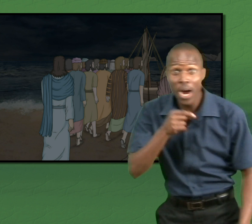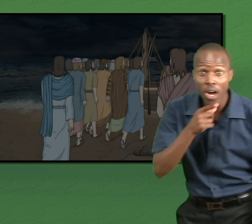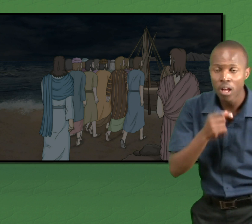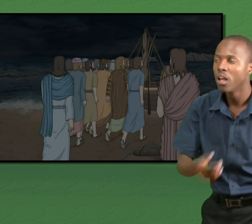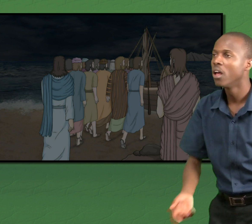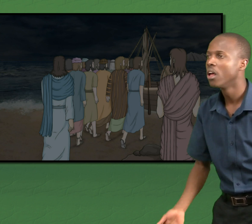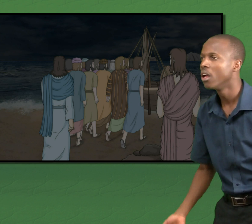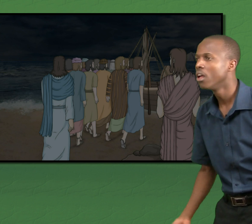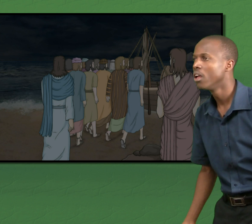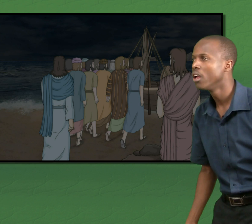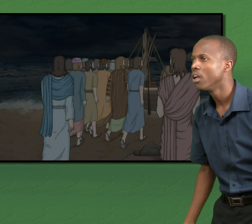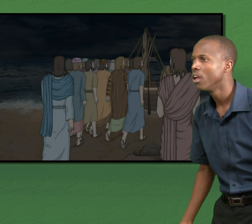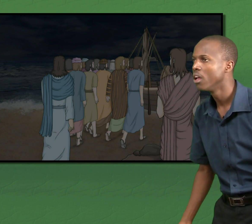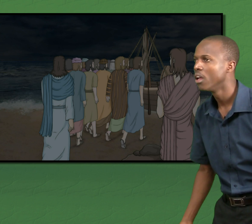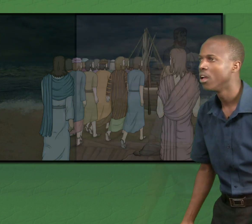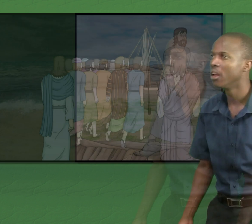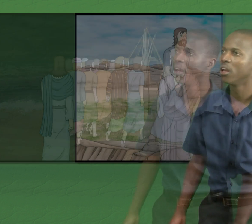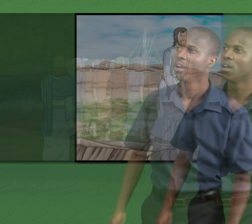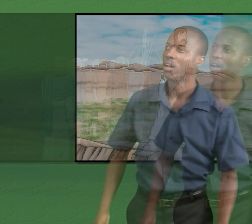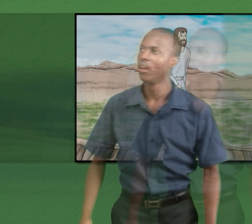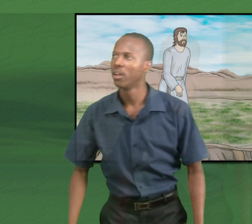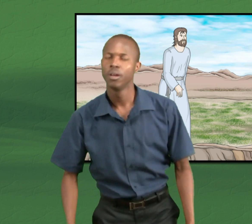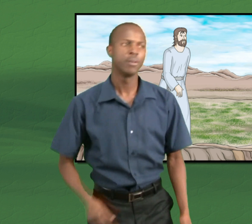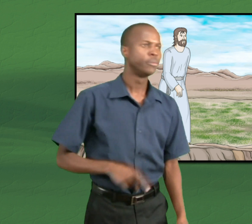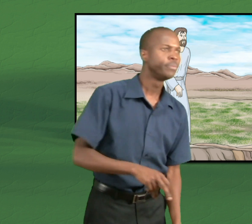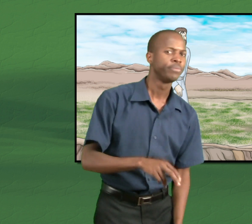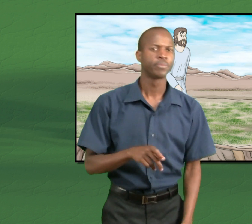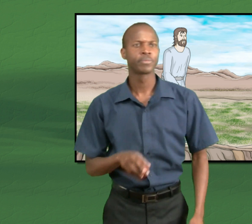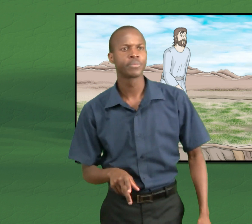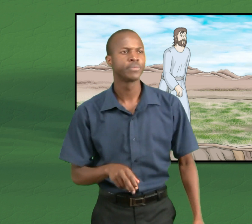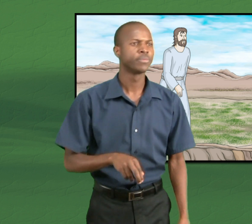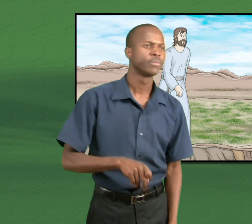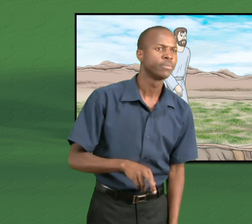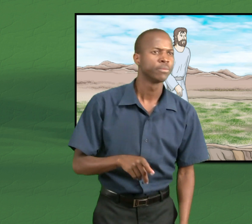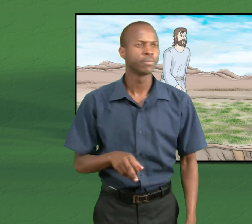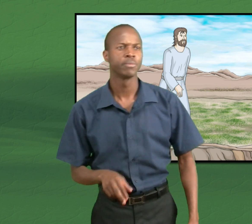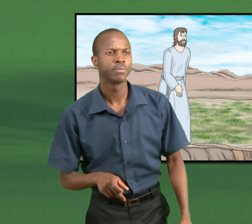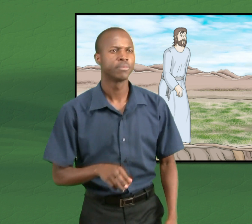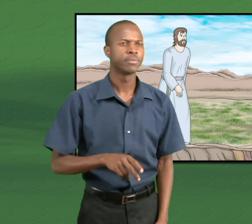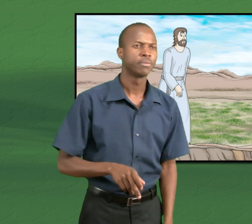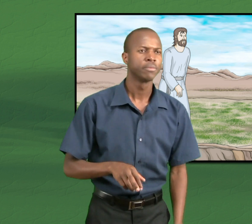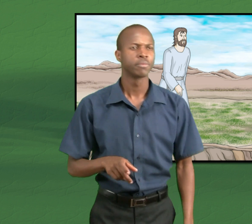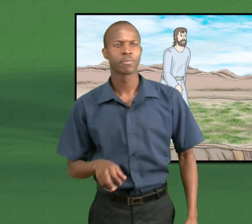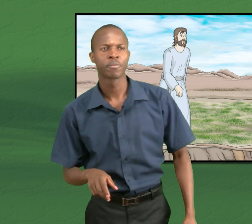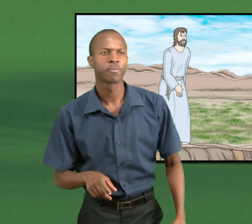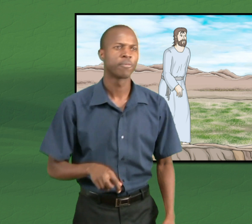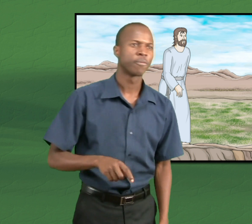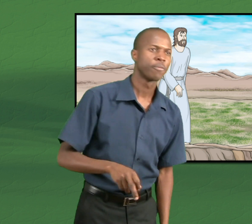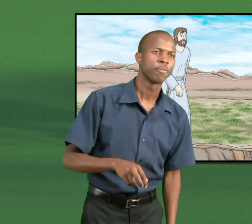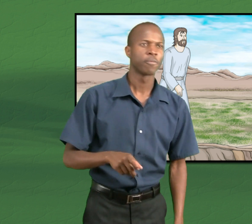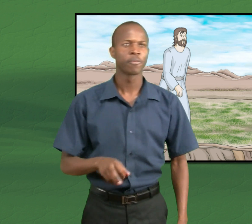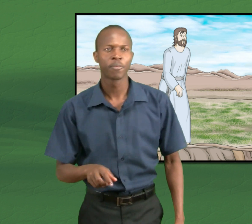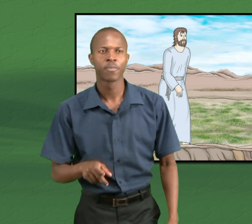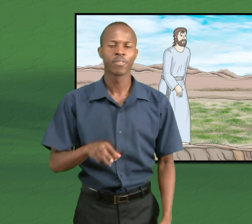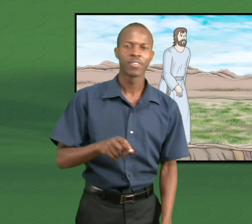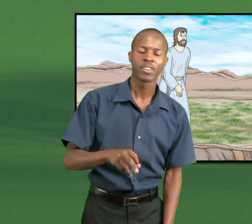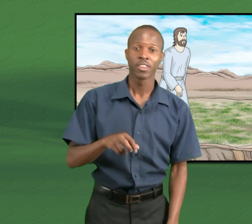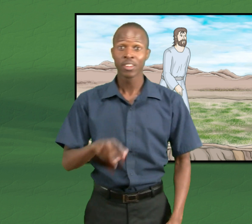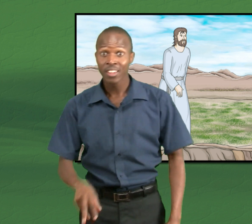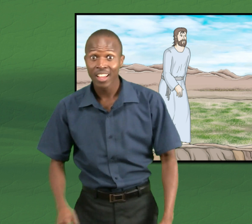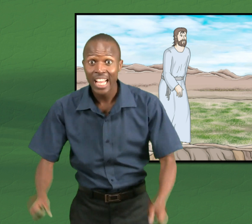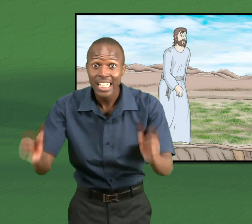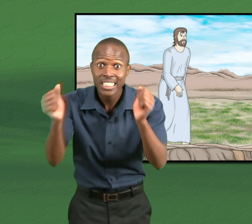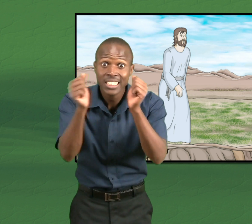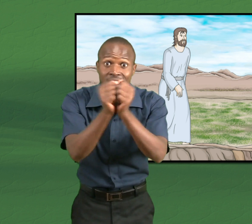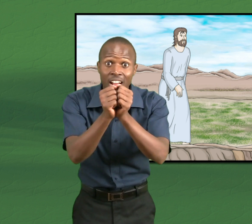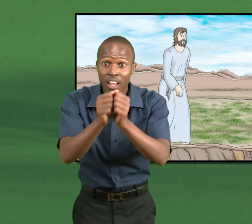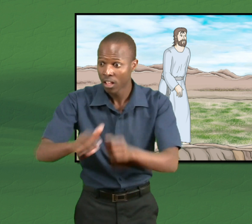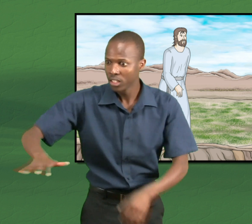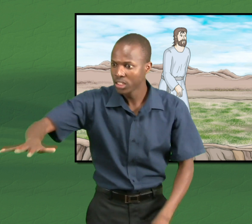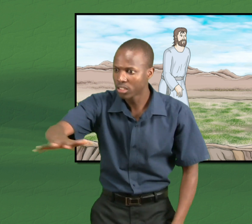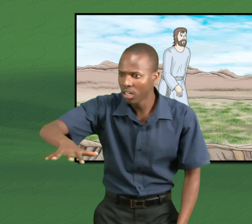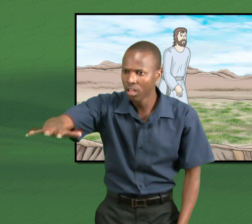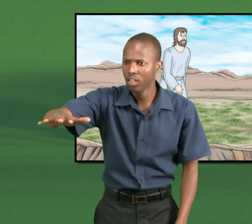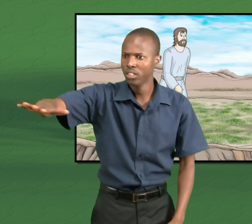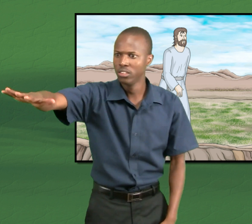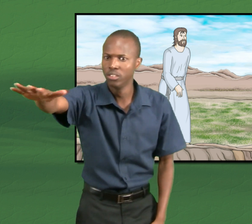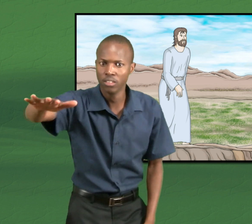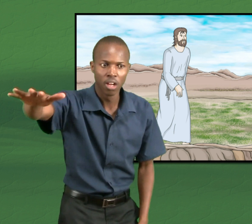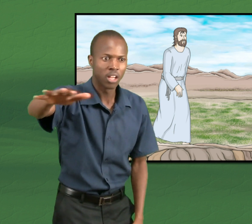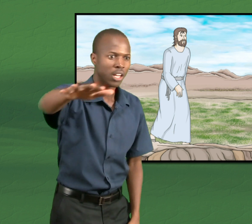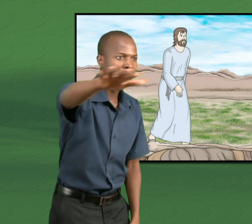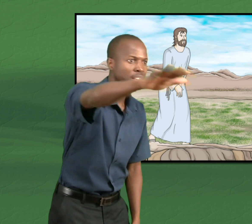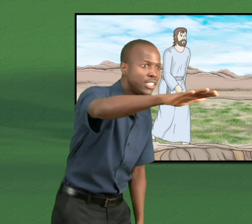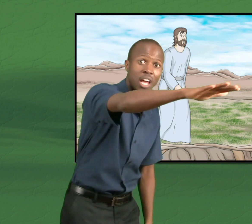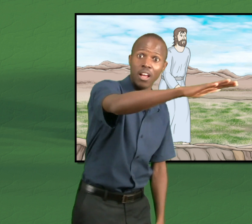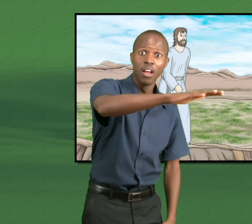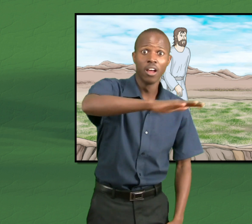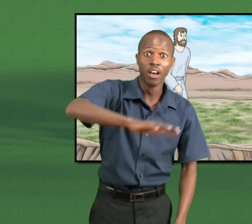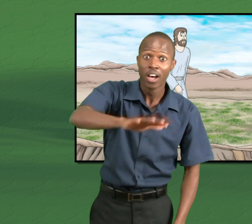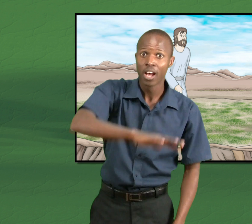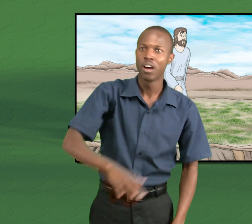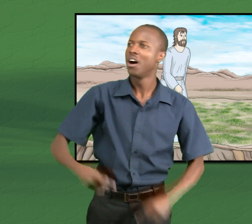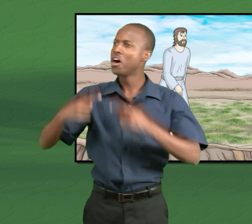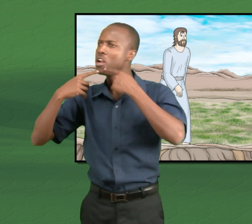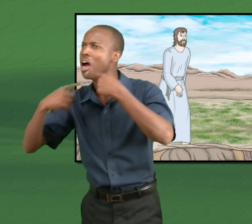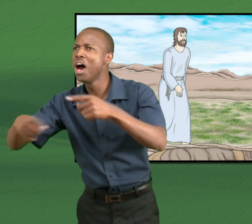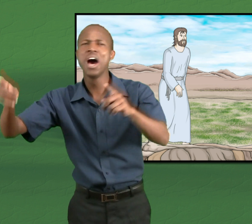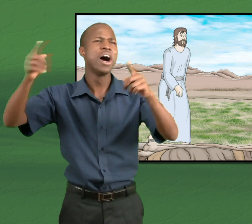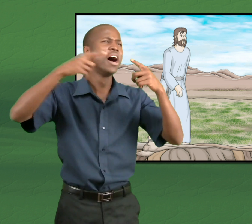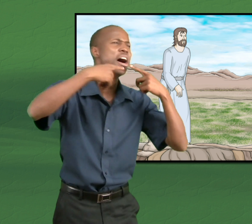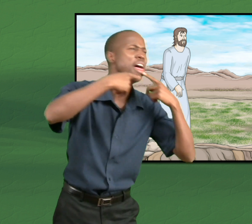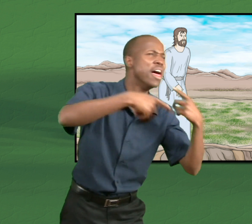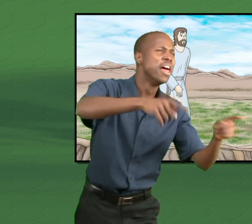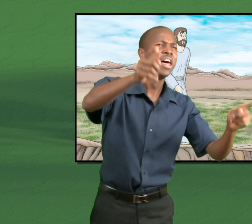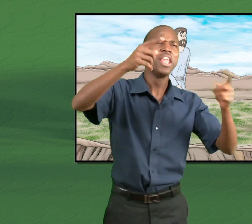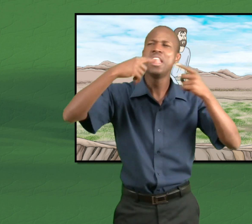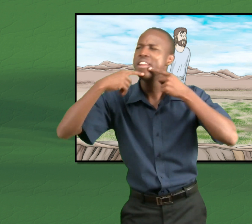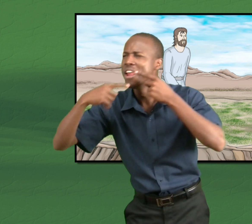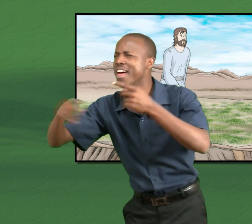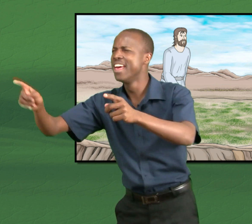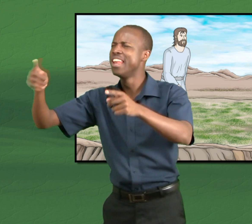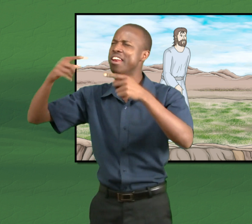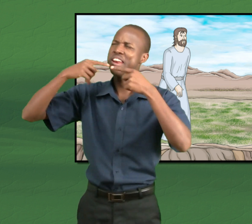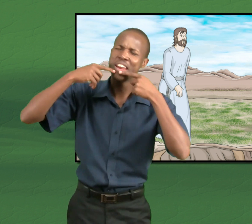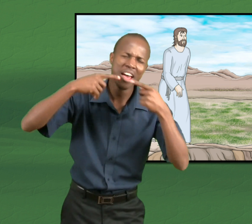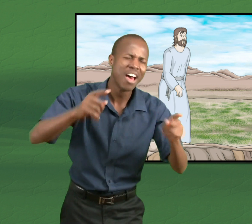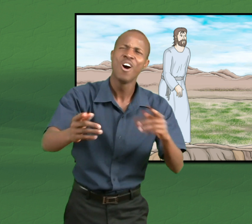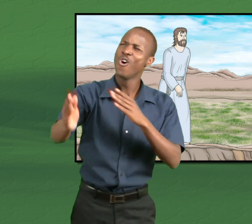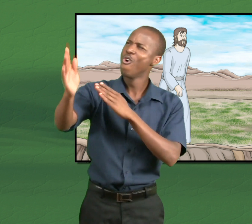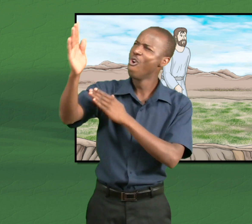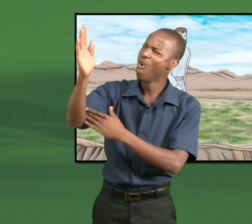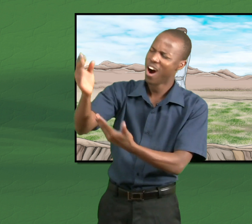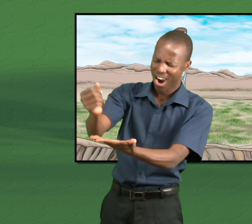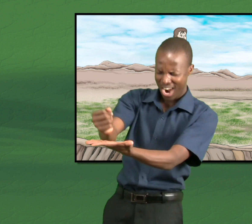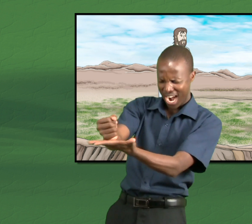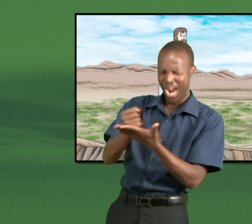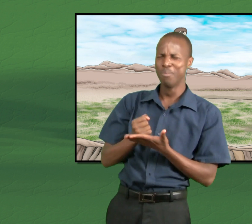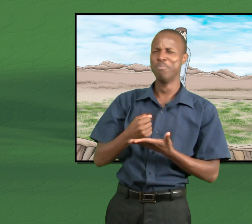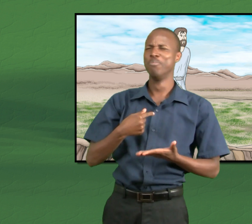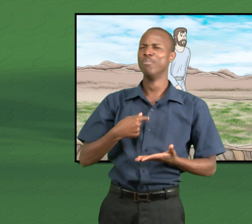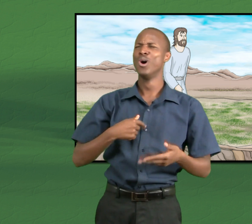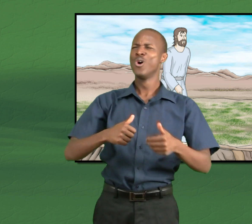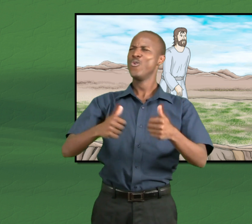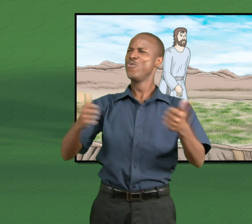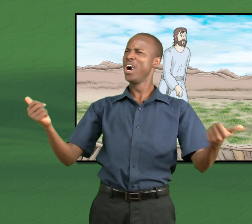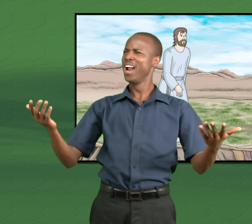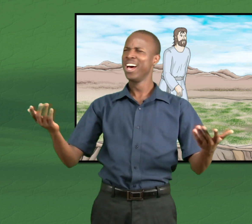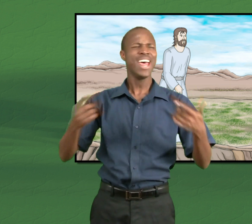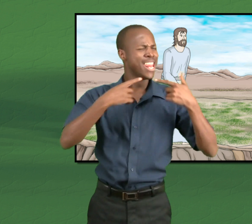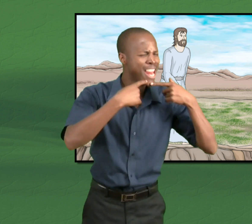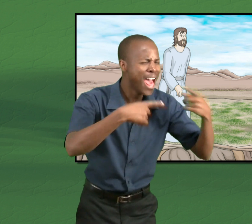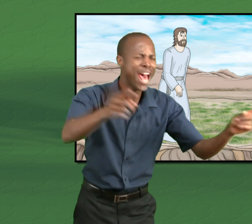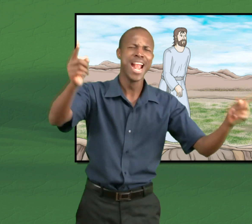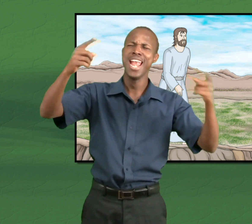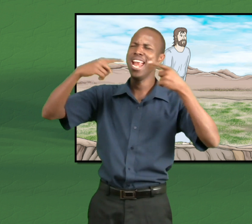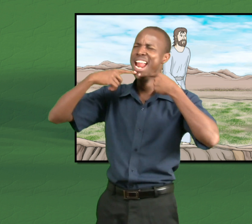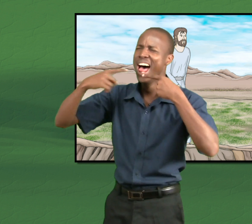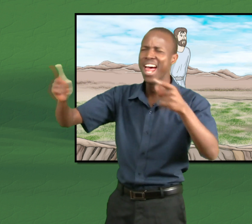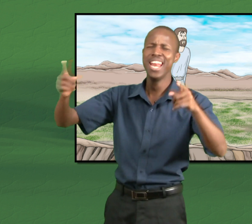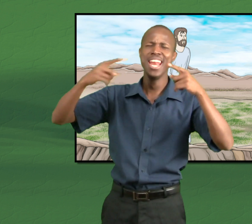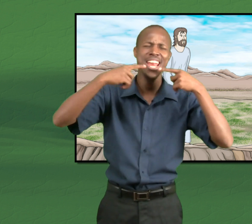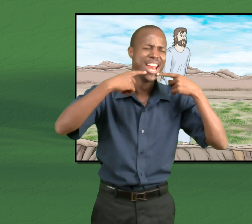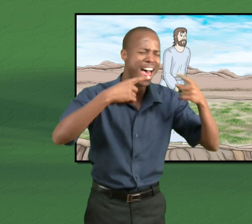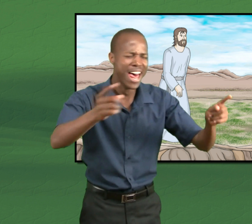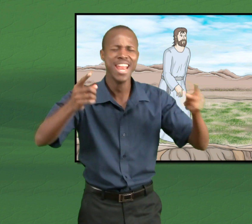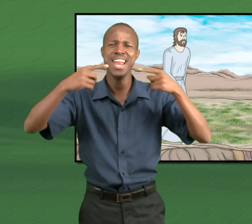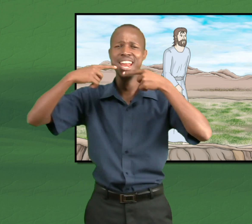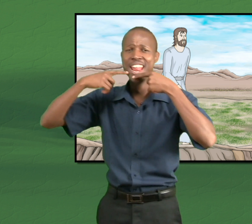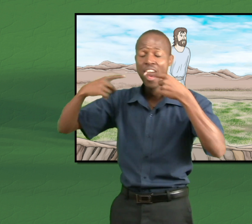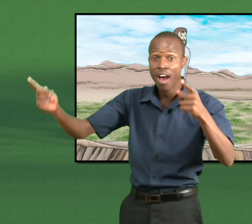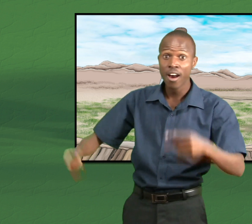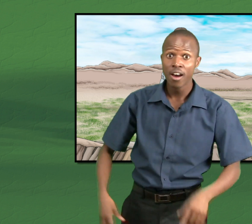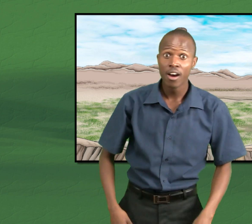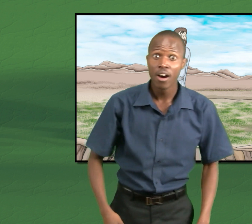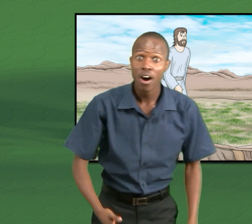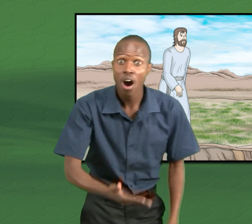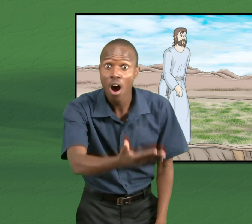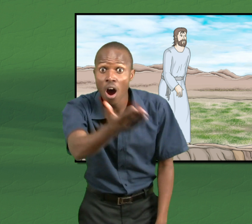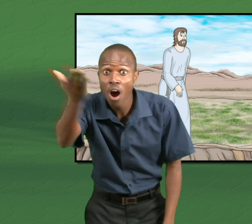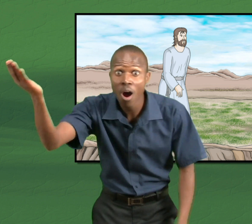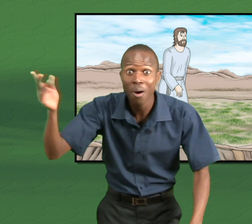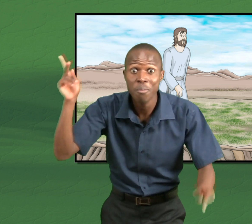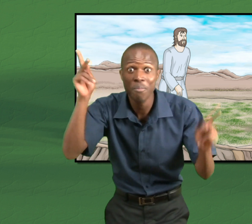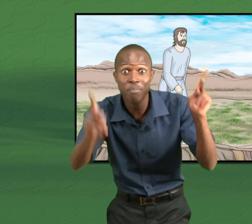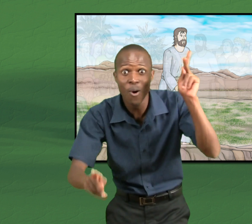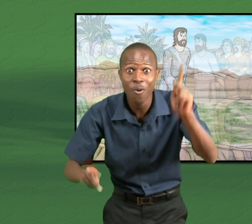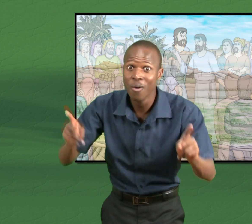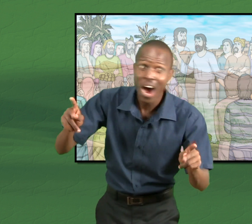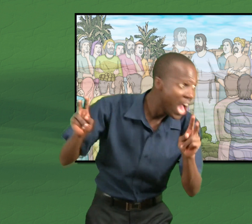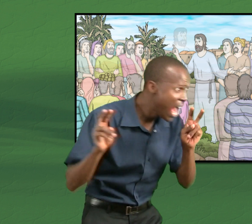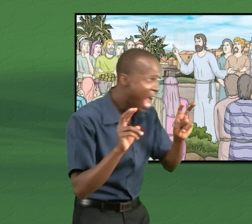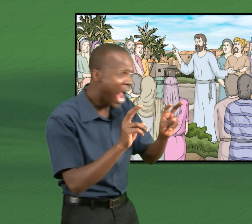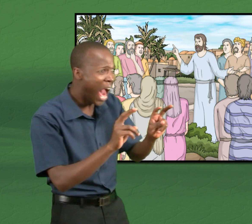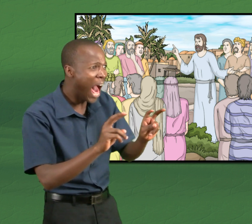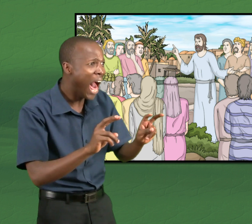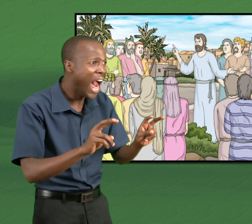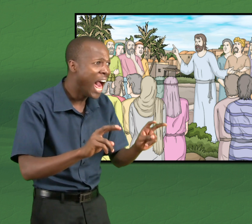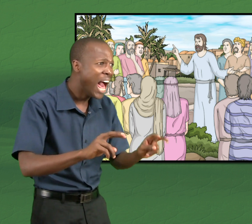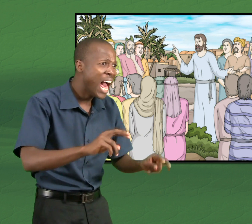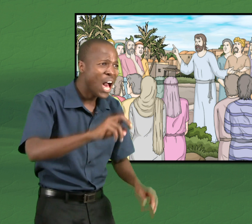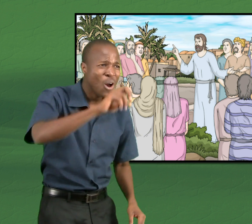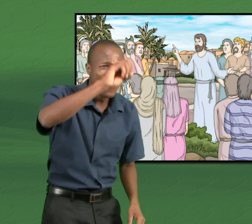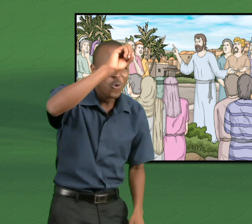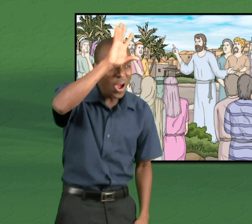So the man went away and began to proclaim throughout the Decapolis how much Jesus had done for him.